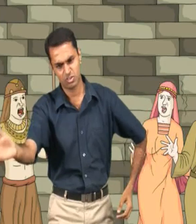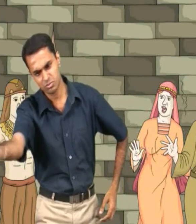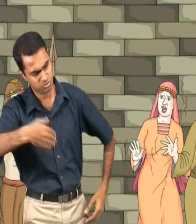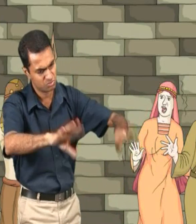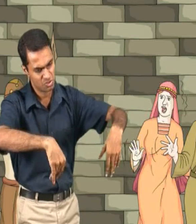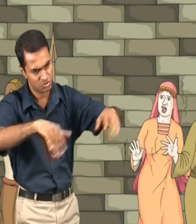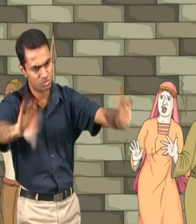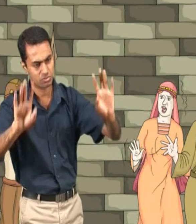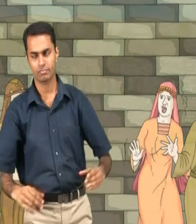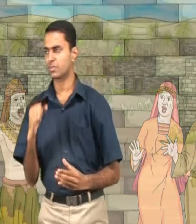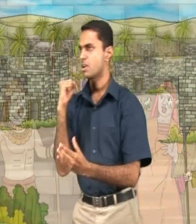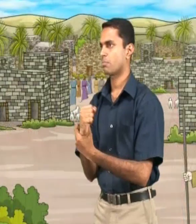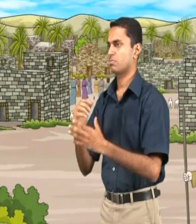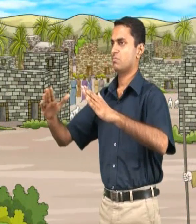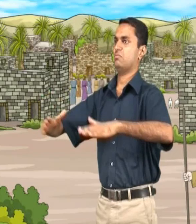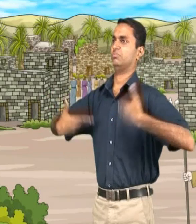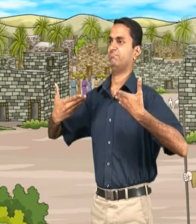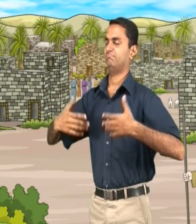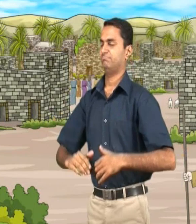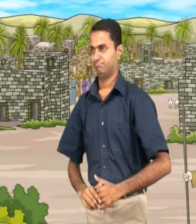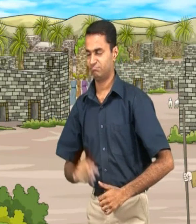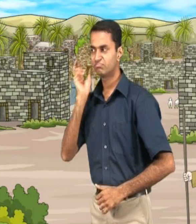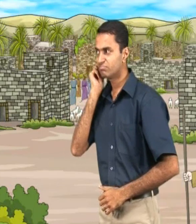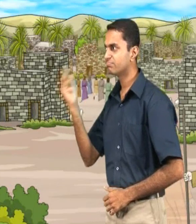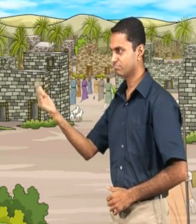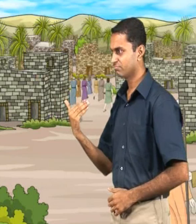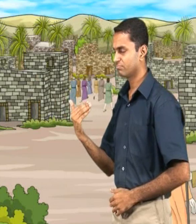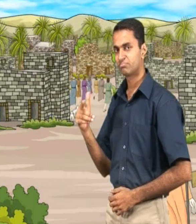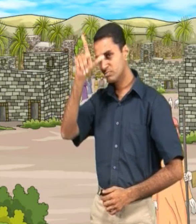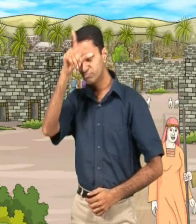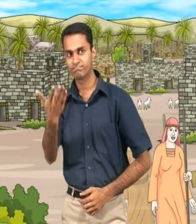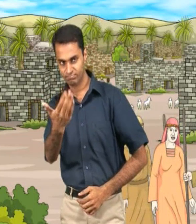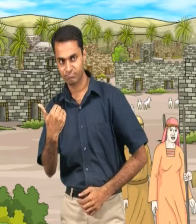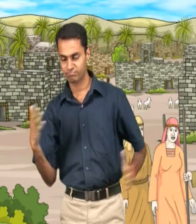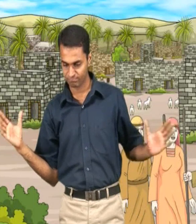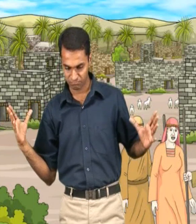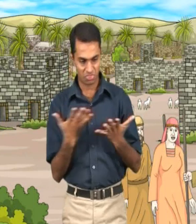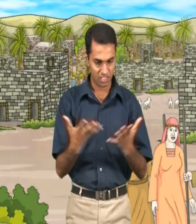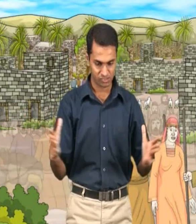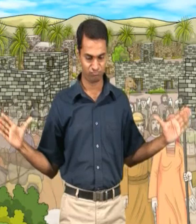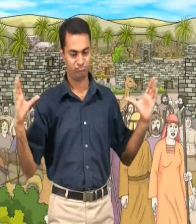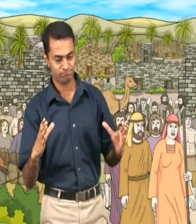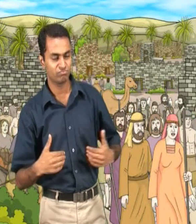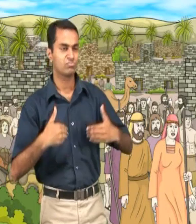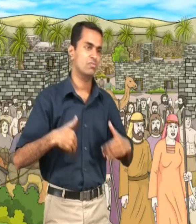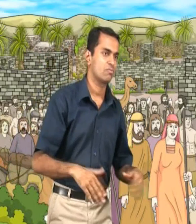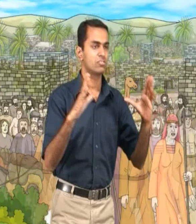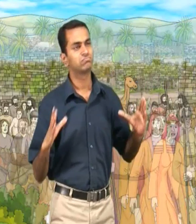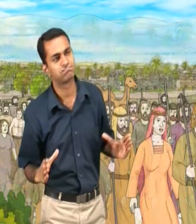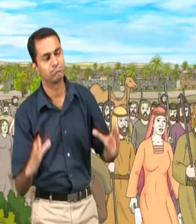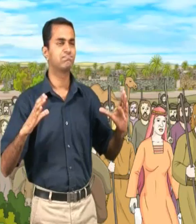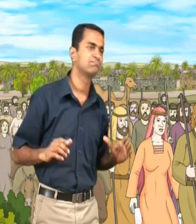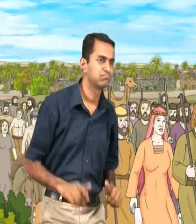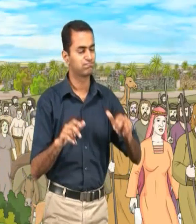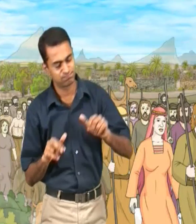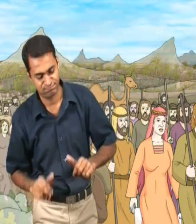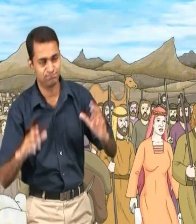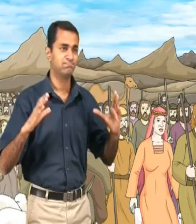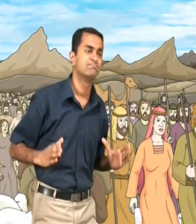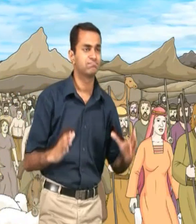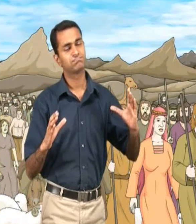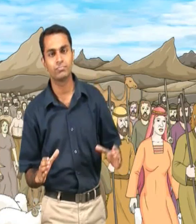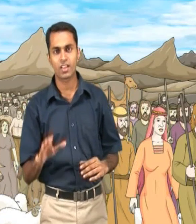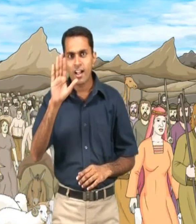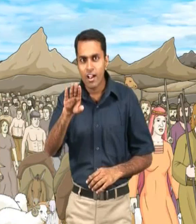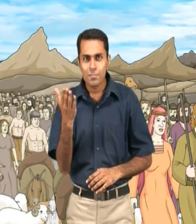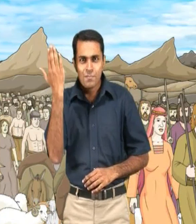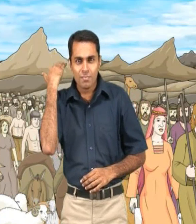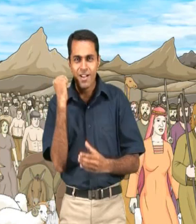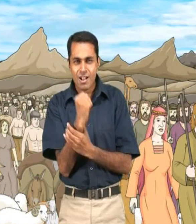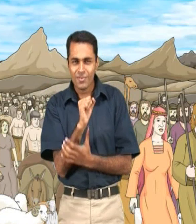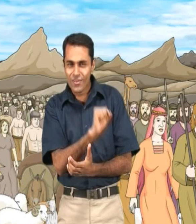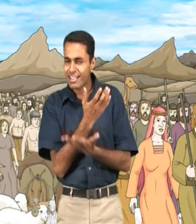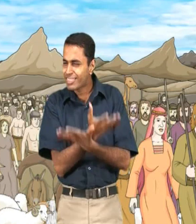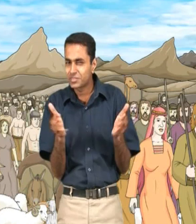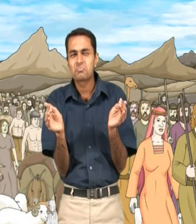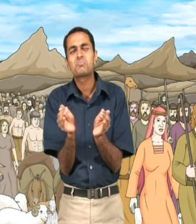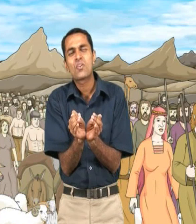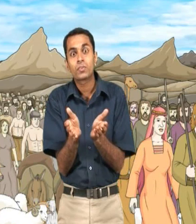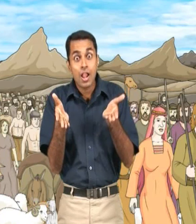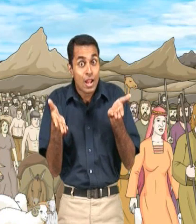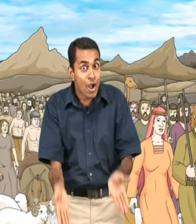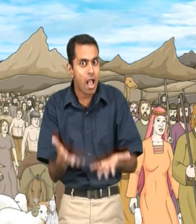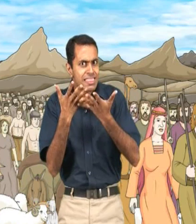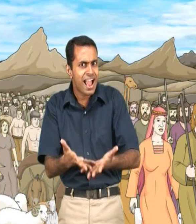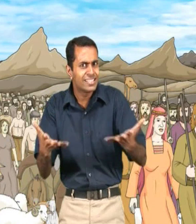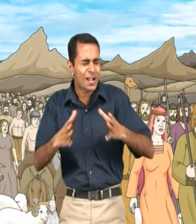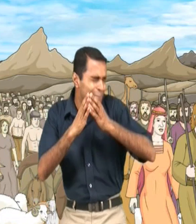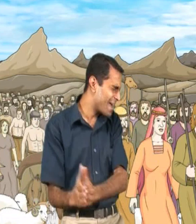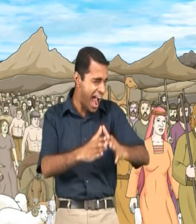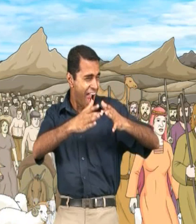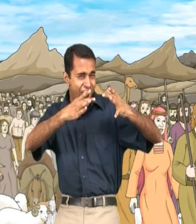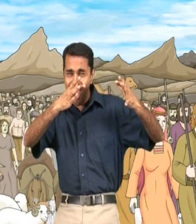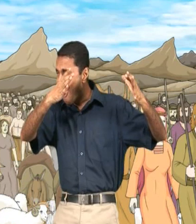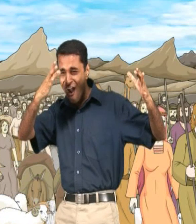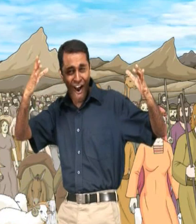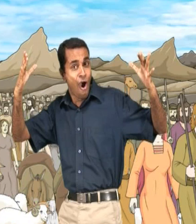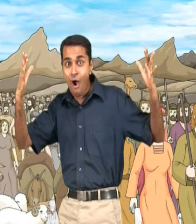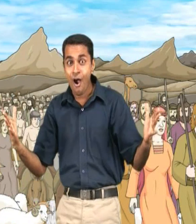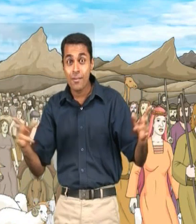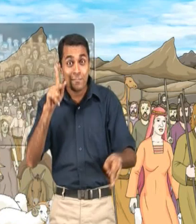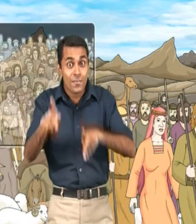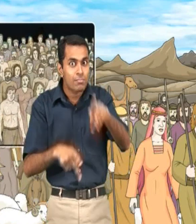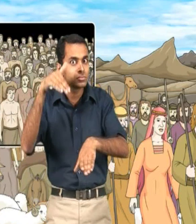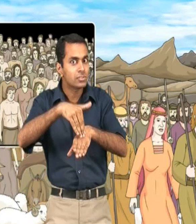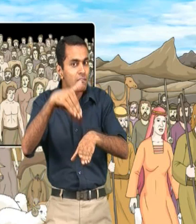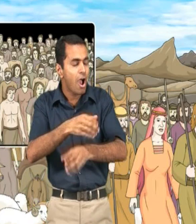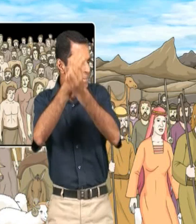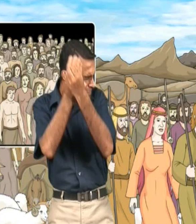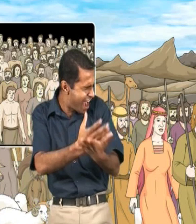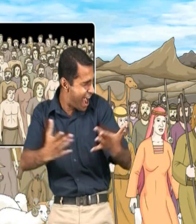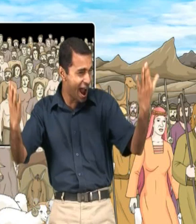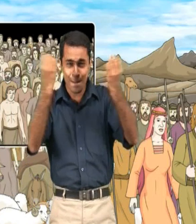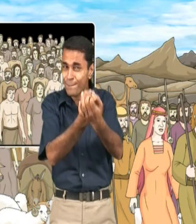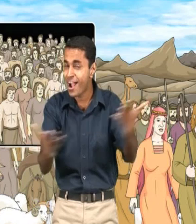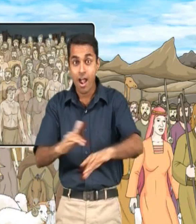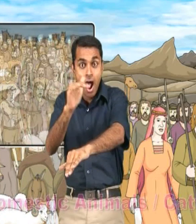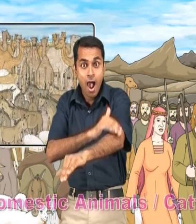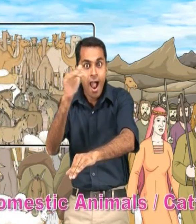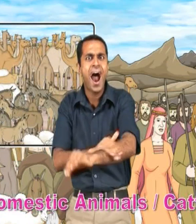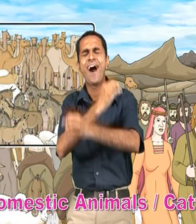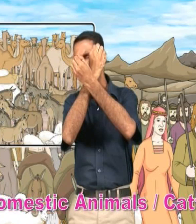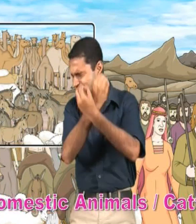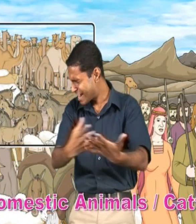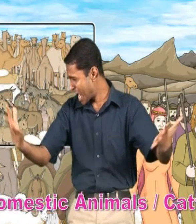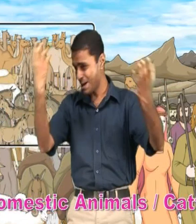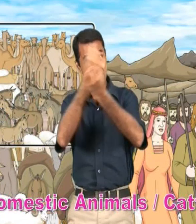So Abram went up out of Egypt into the Negev—he and his wife and all his possessions—and Lot was with him.